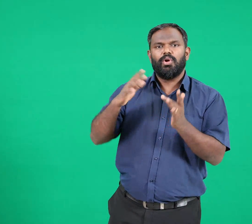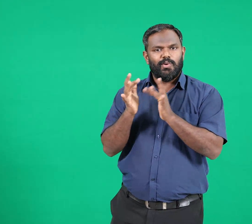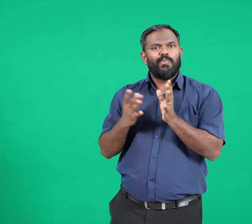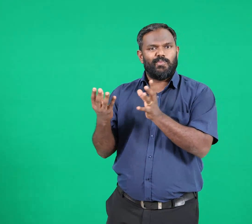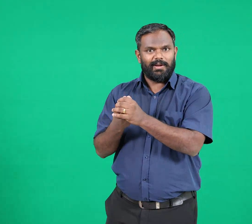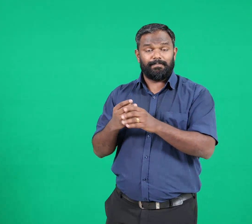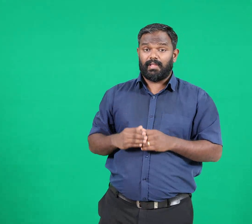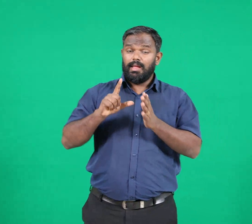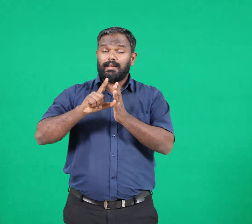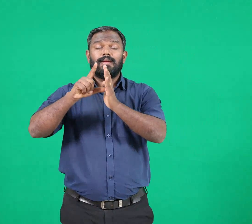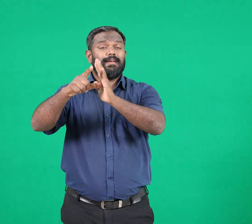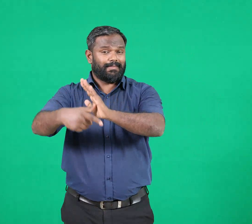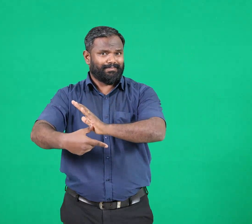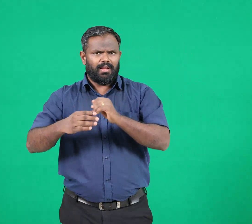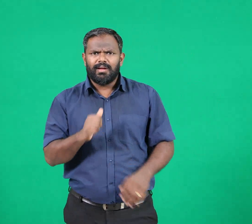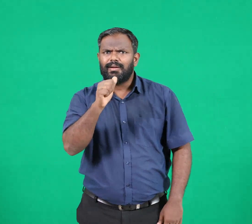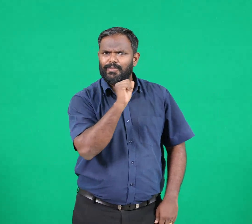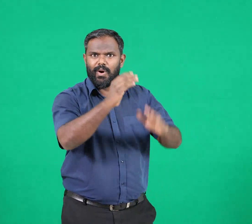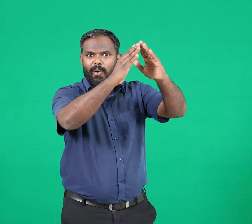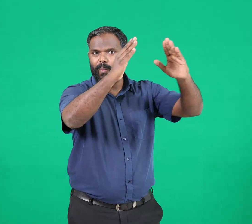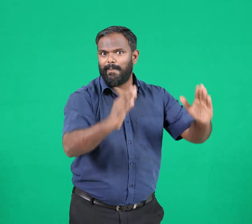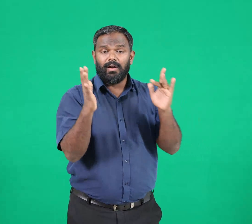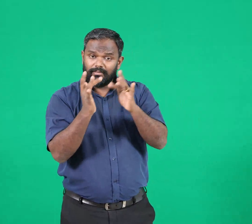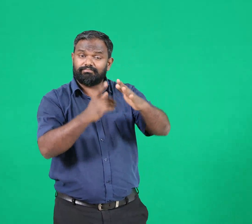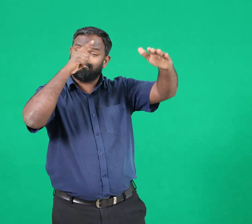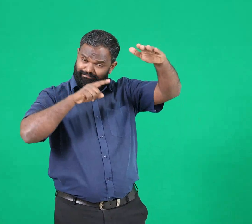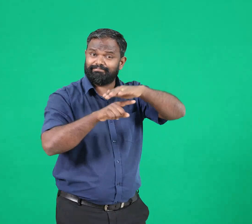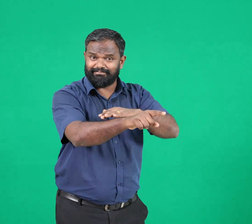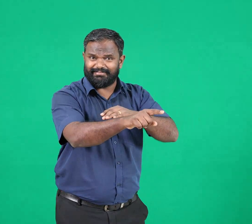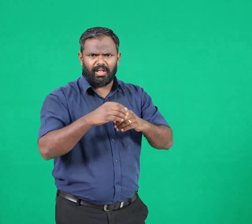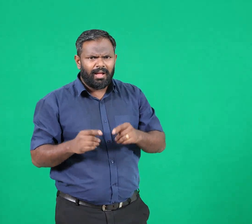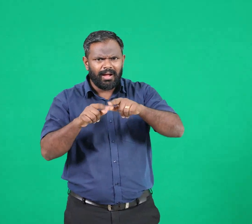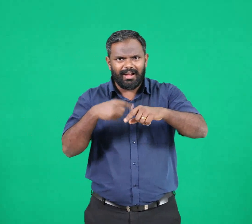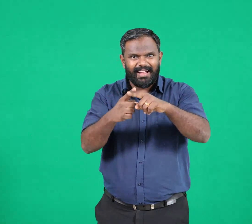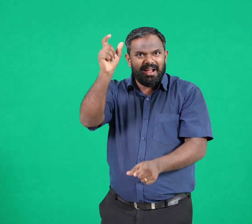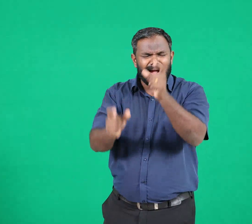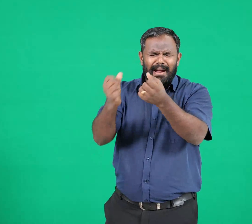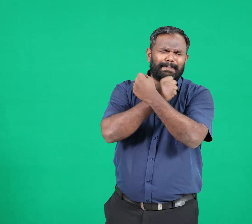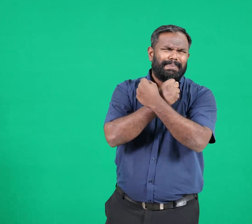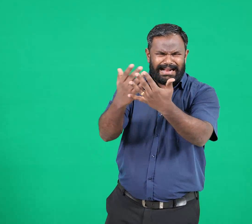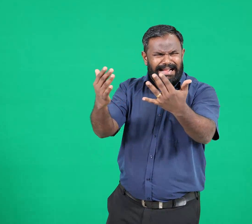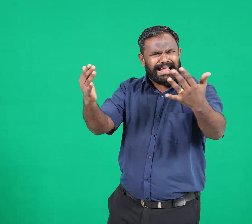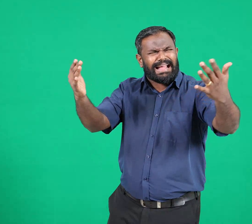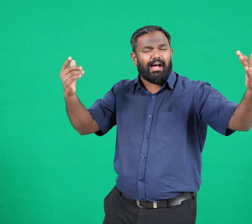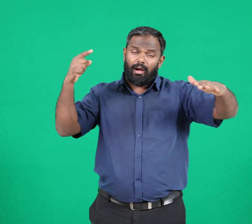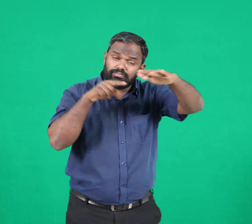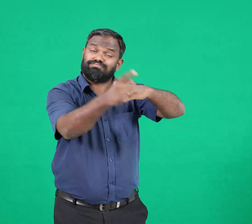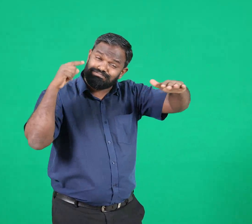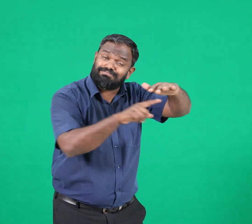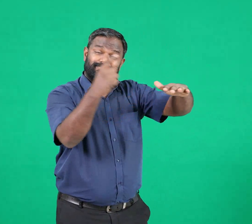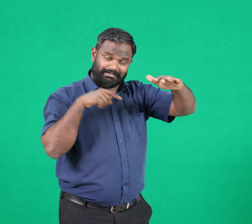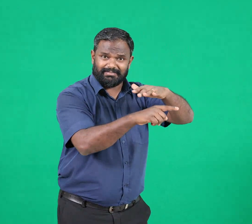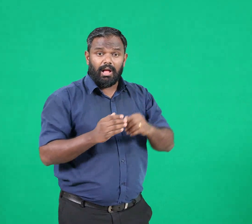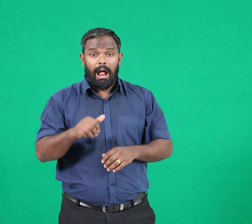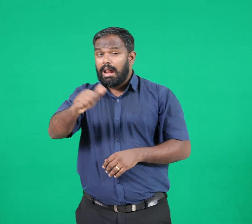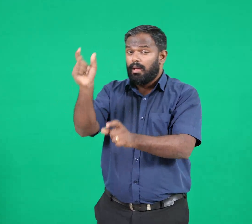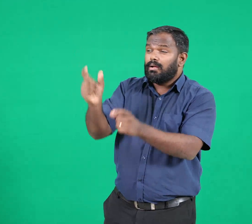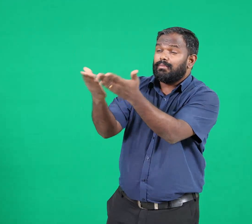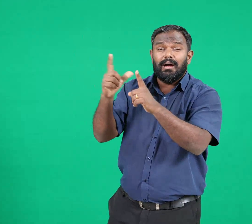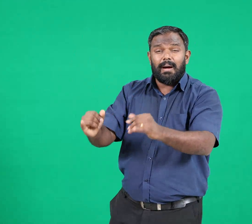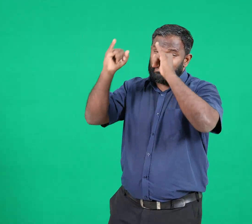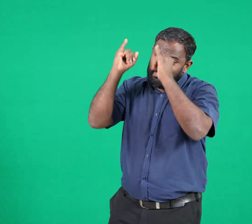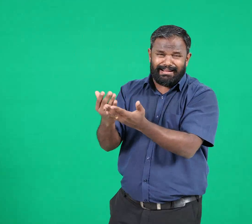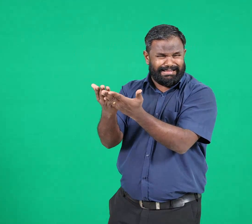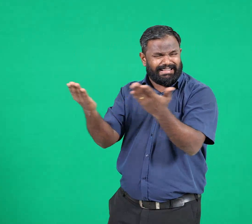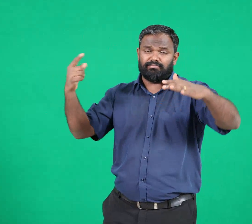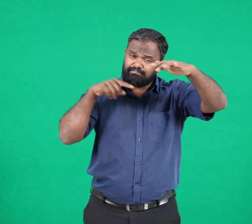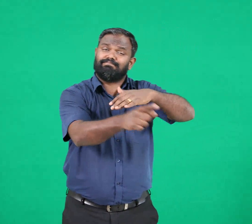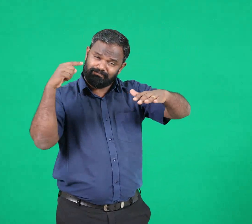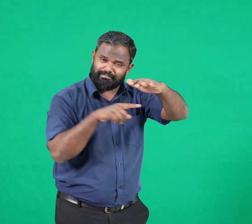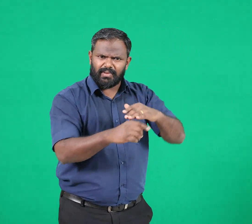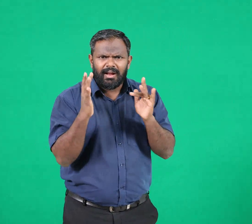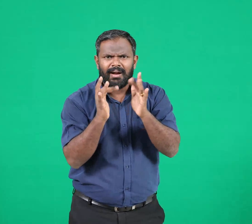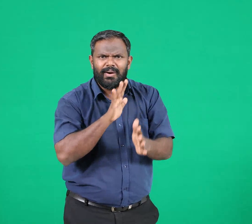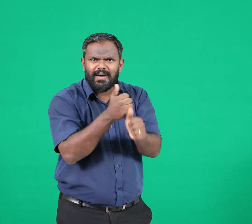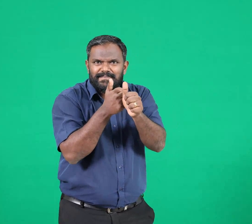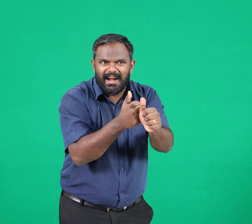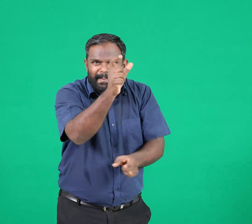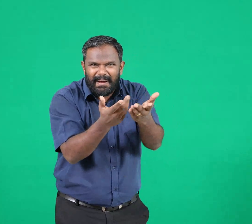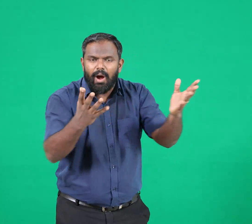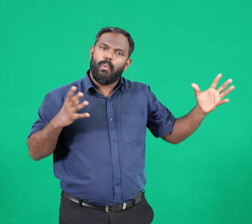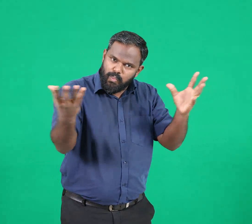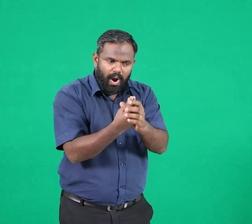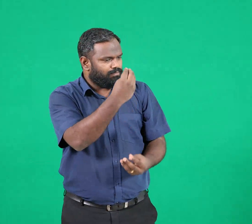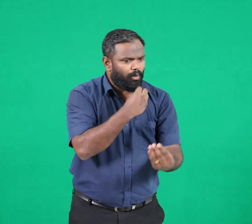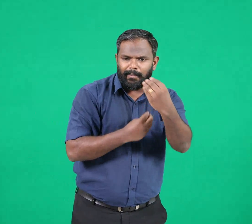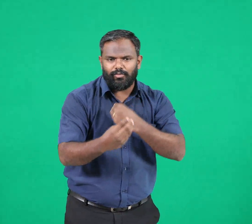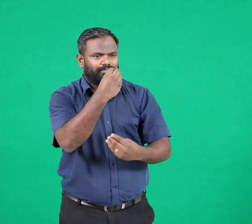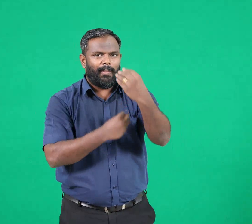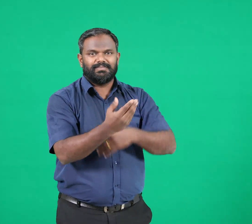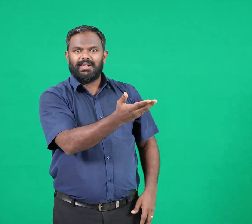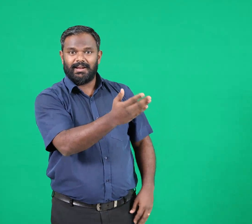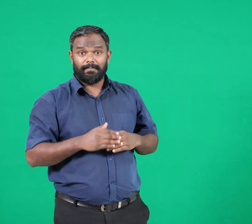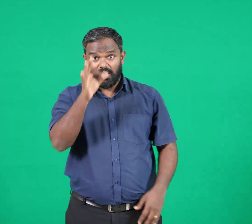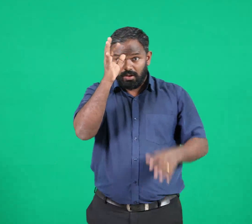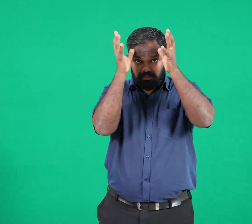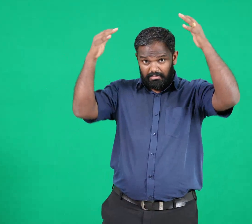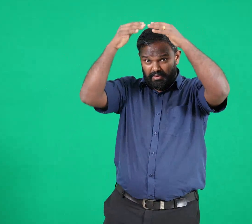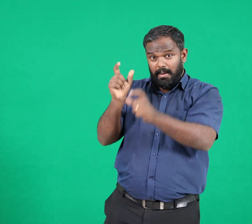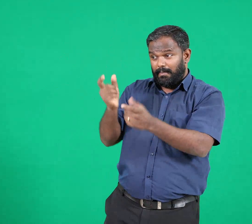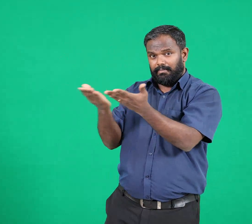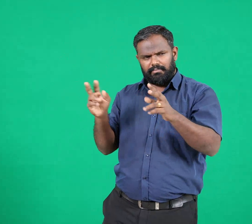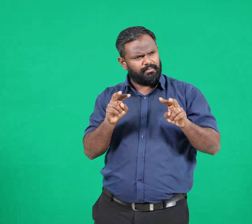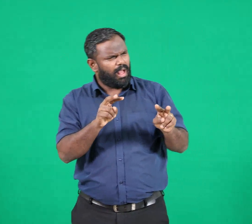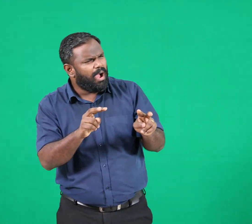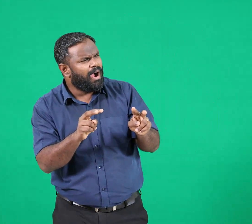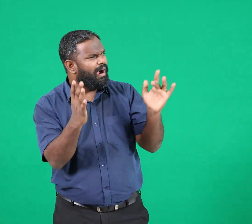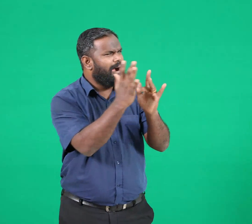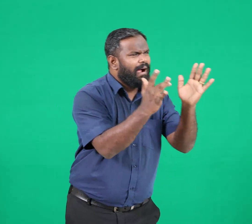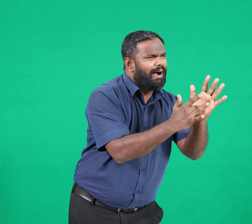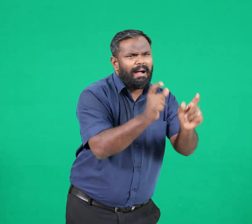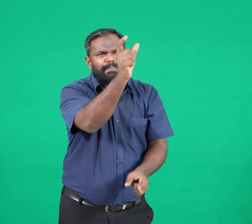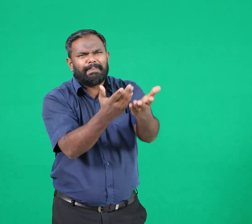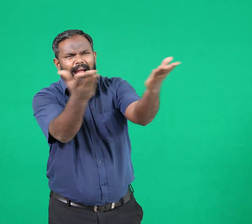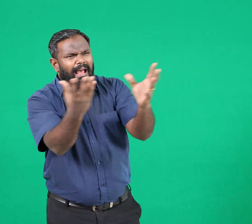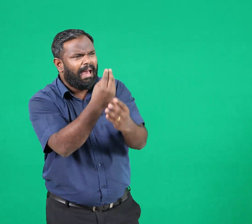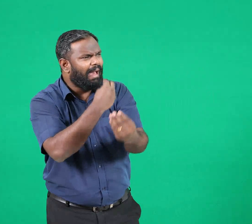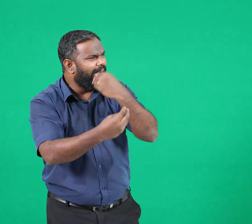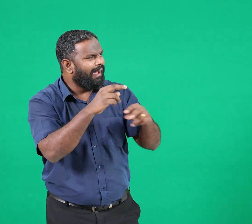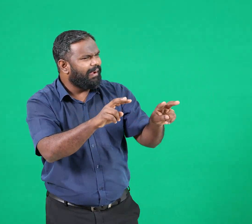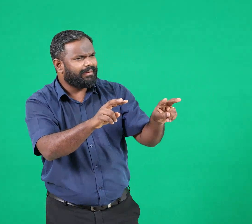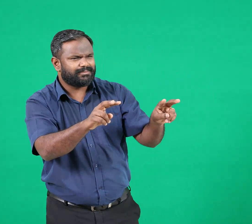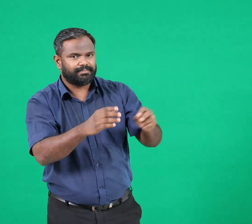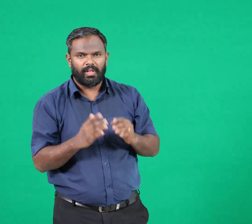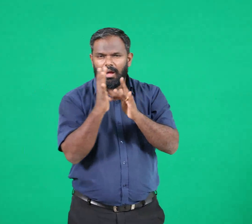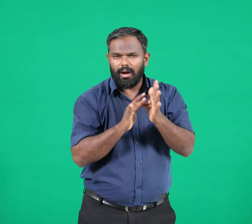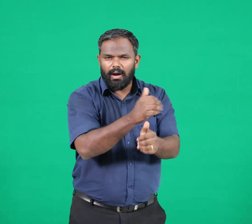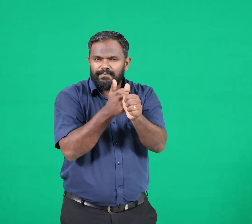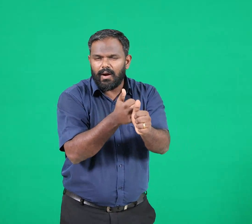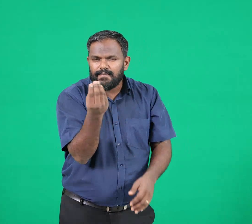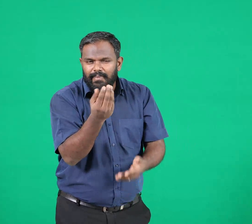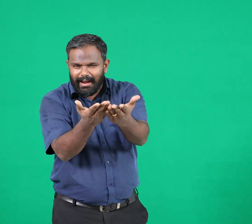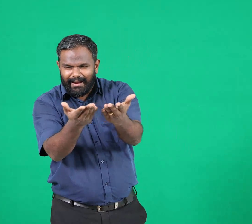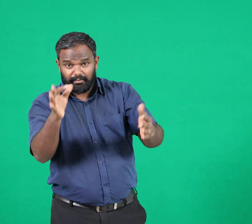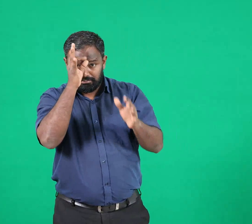Later, as Jesus was dining at Matthew's house, many tax collectors and sinners came and ate with Him and His disciples.